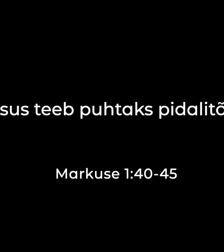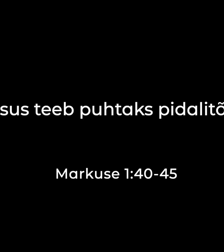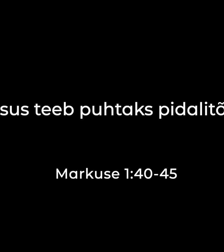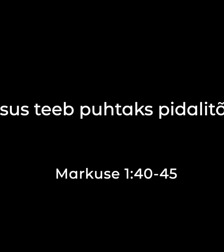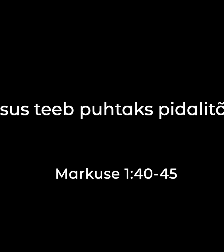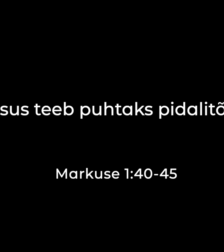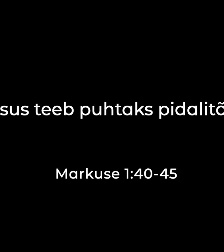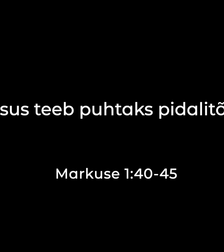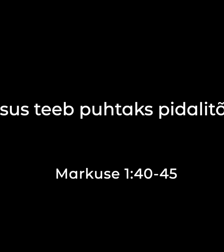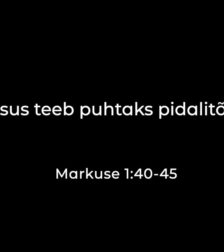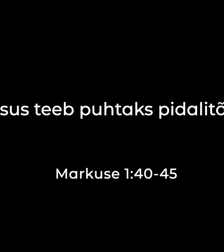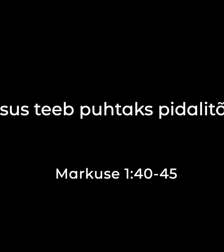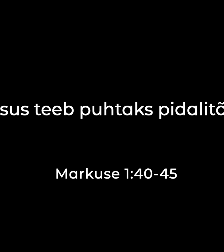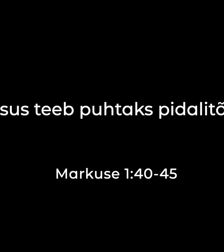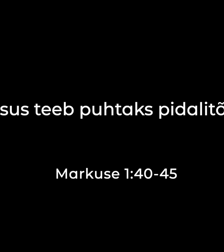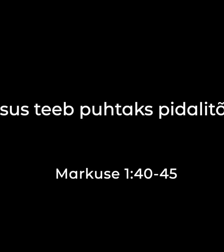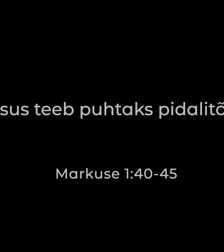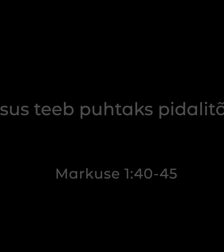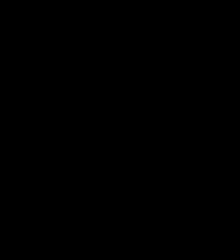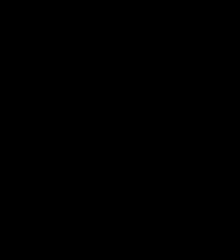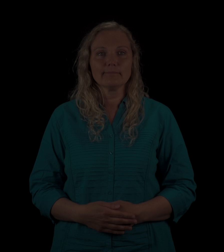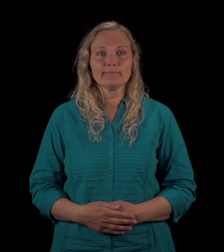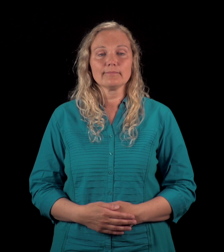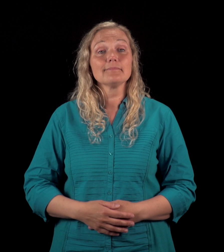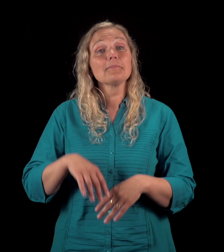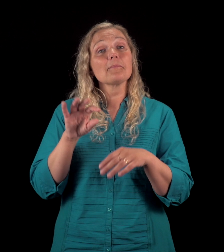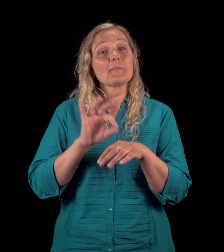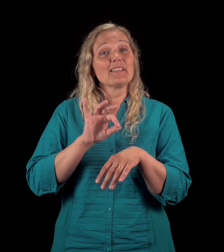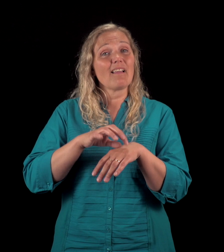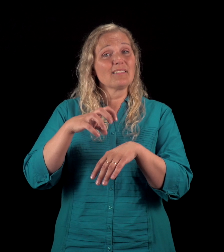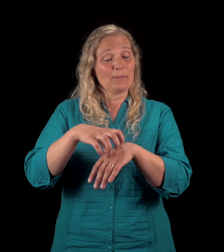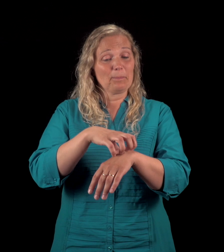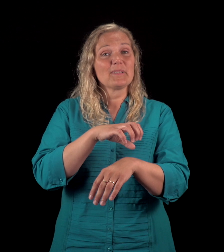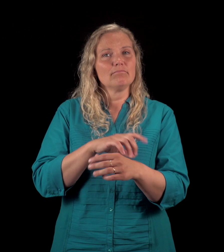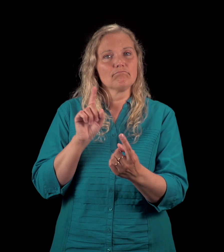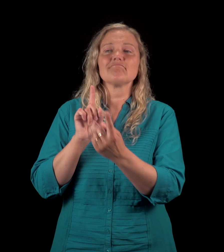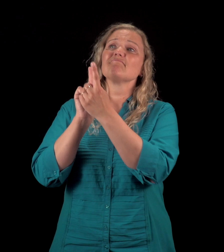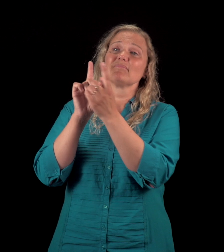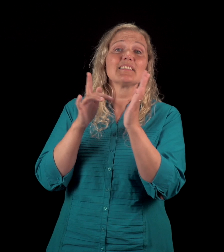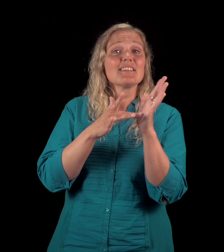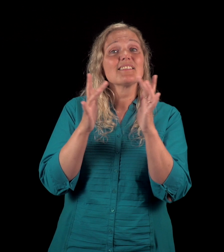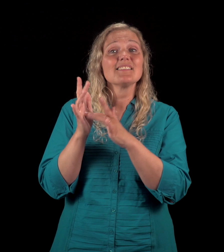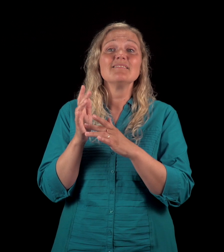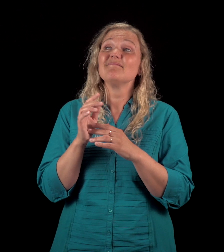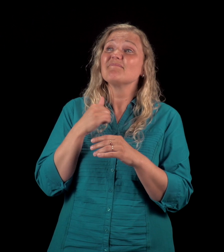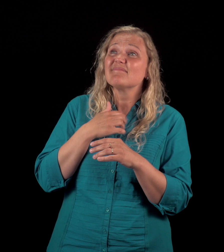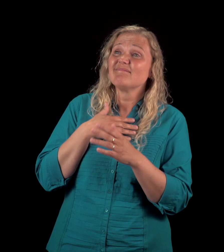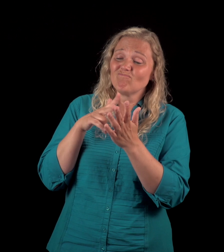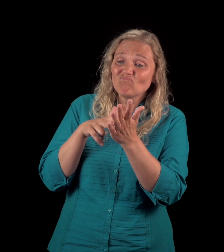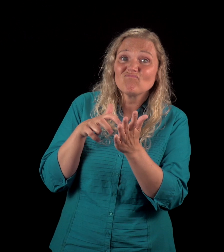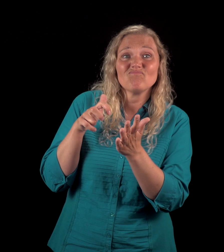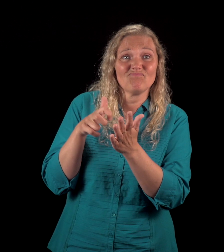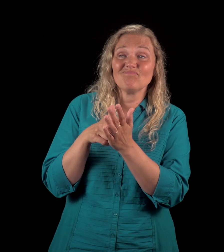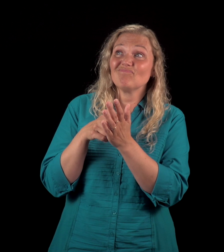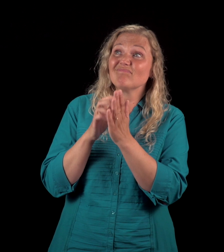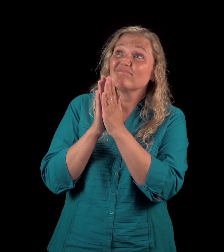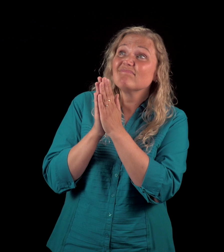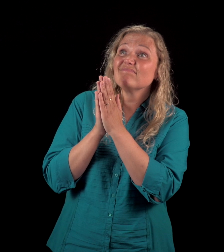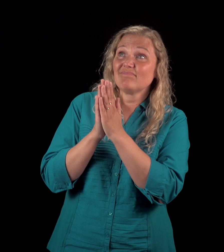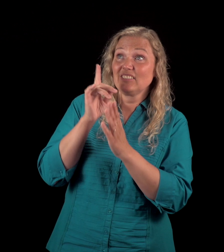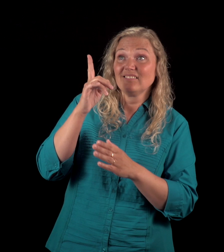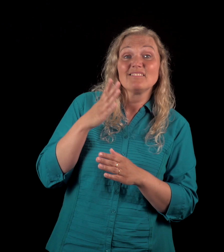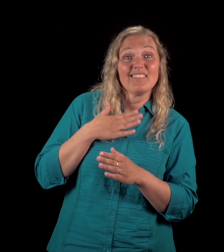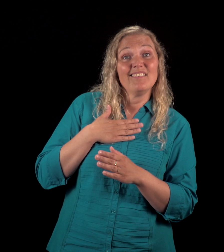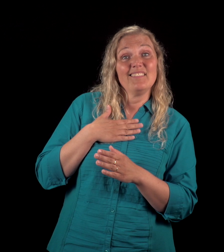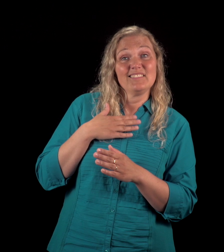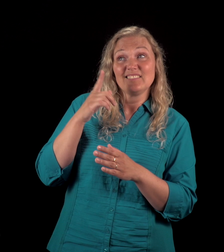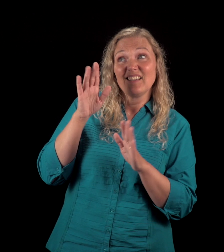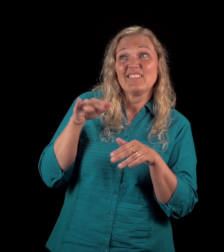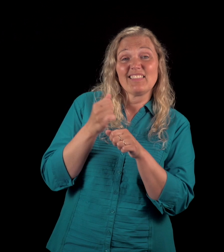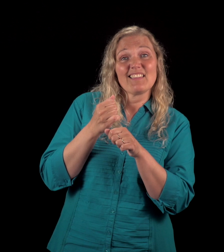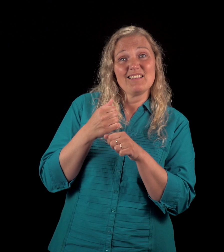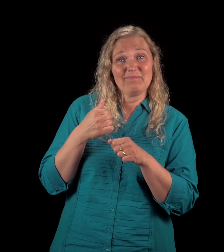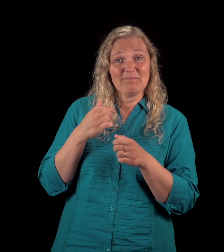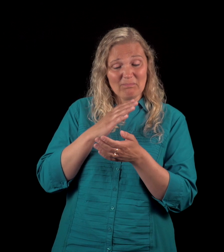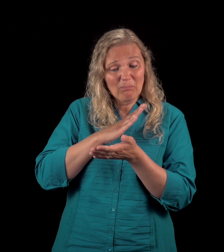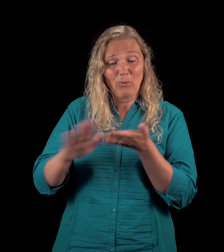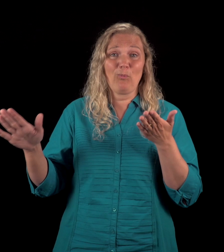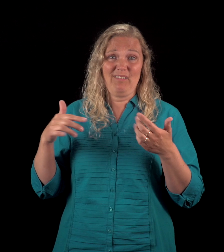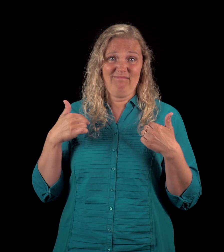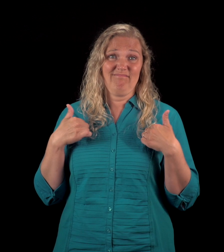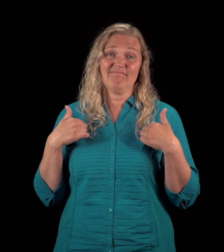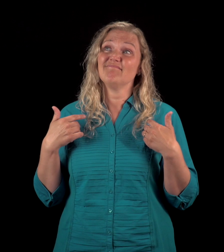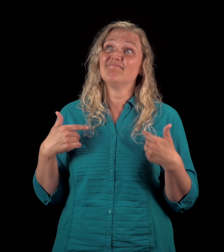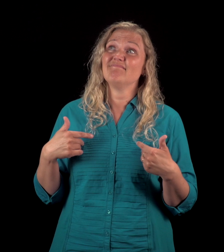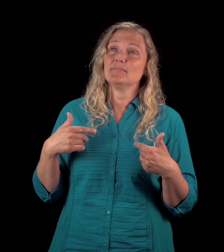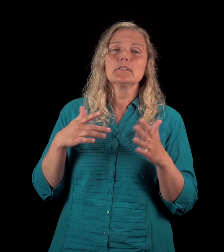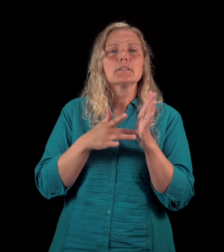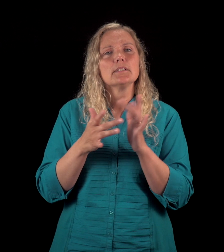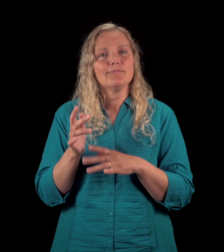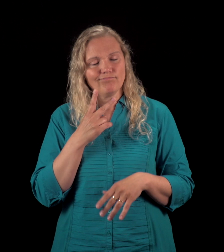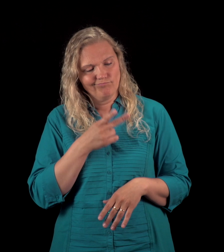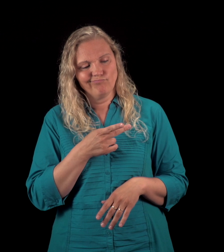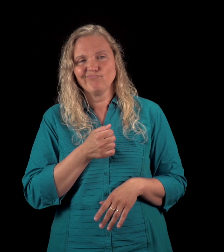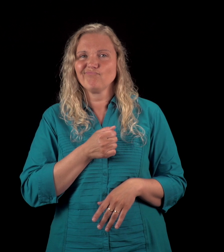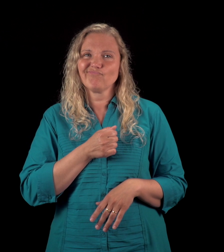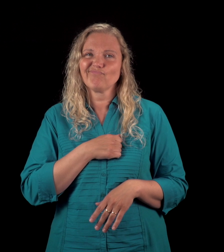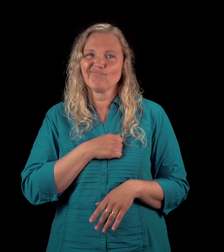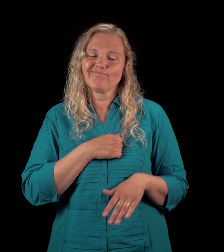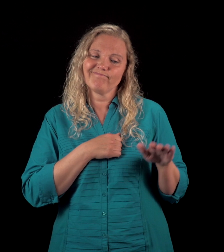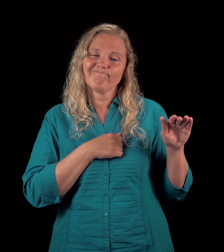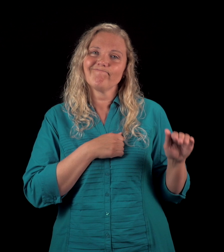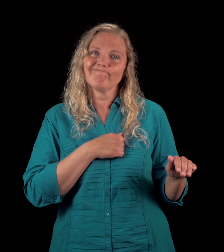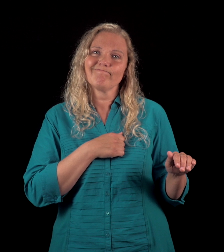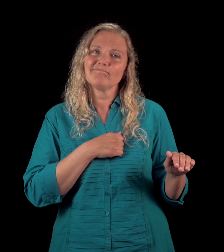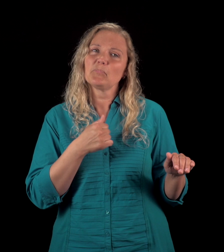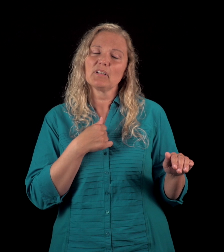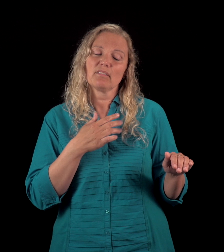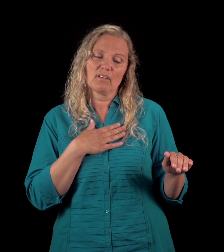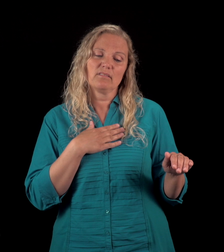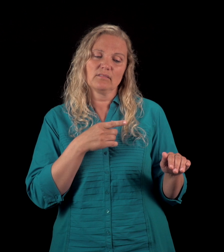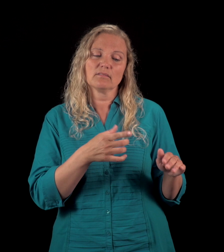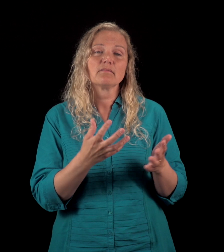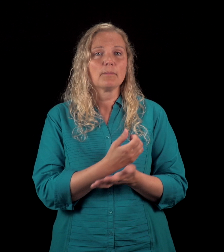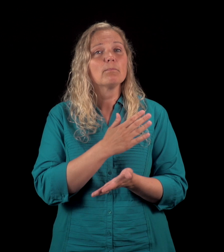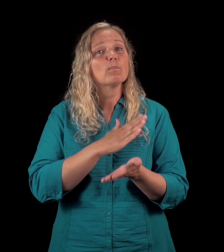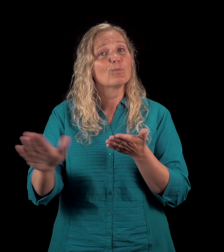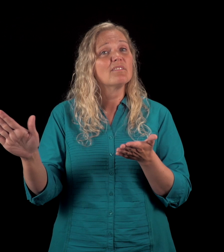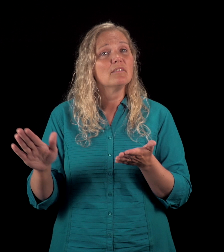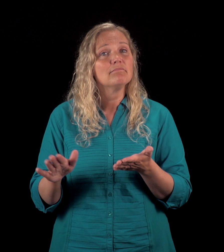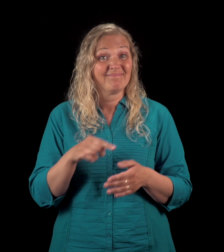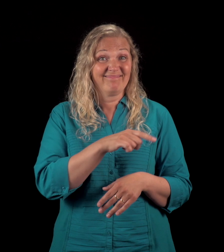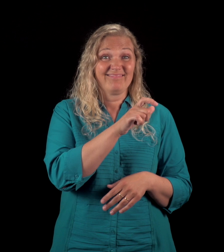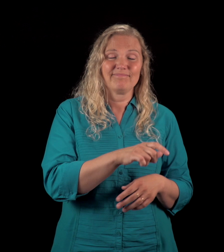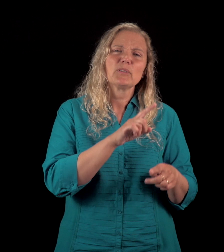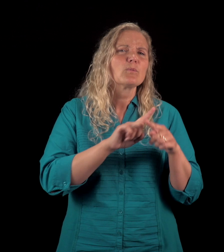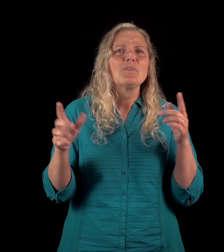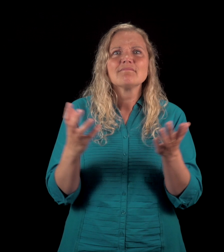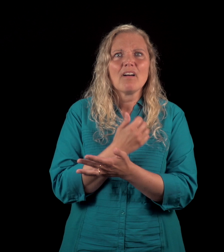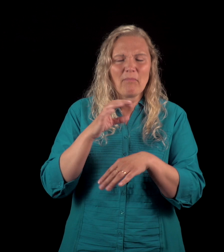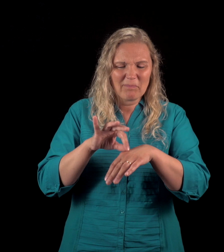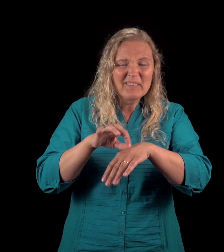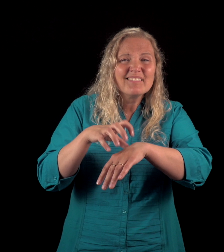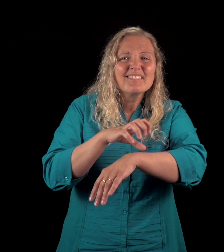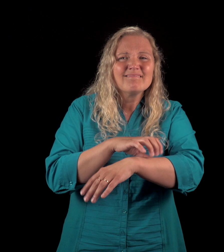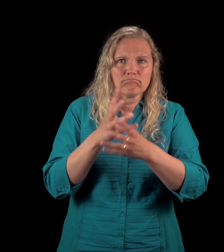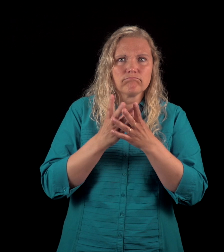Then a leper came to Jesus, begging on his knees: “If You are willing, You can make me clean.” Moved with compassion, Jesus reached out His hand and touched the man. “I am willing,” He said. “Be clean!”